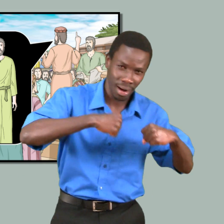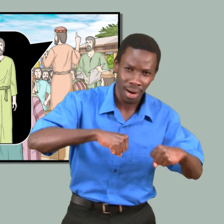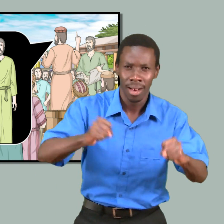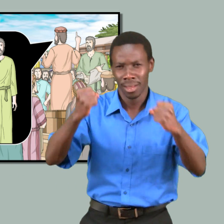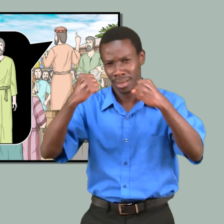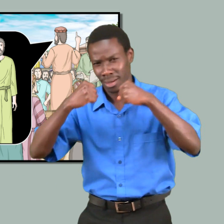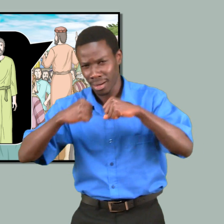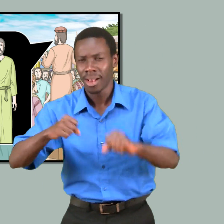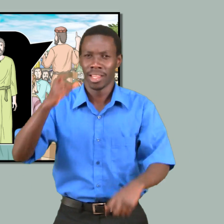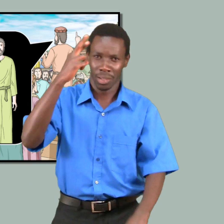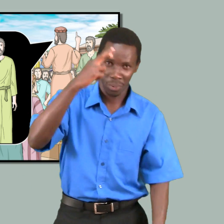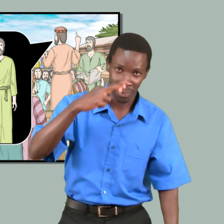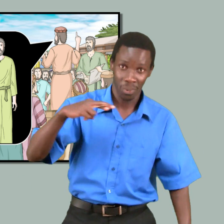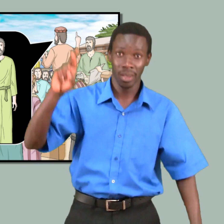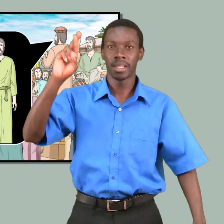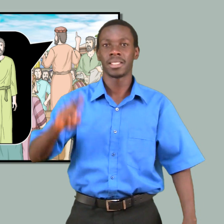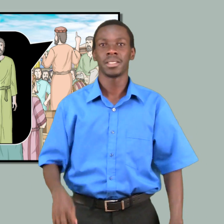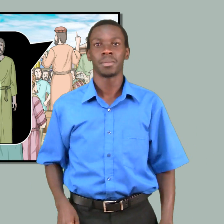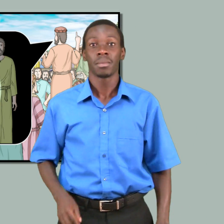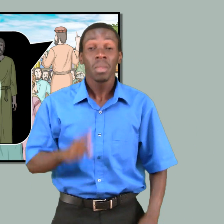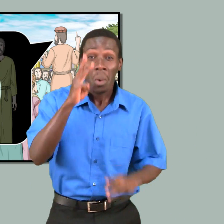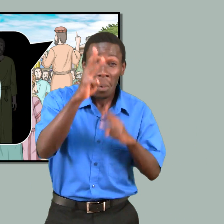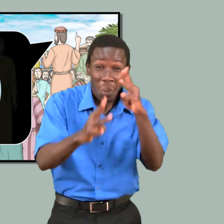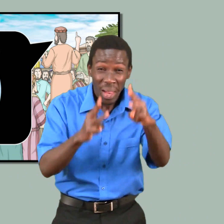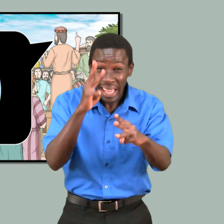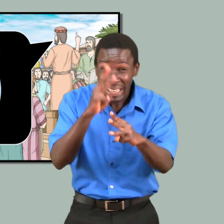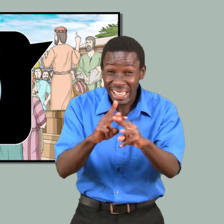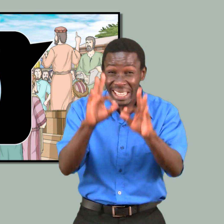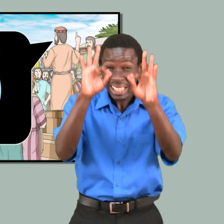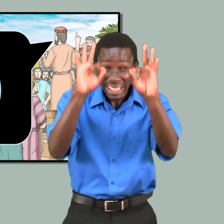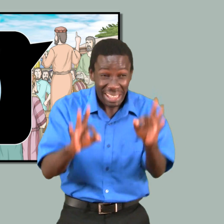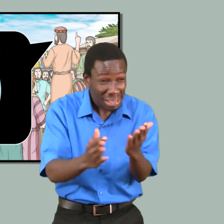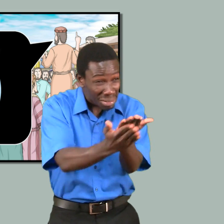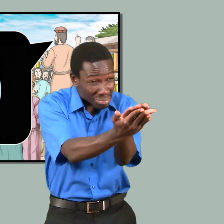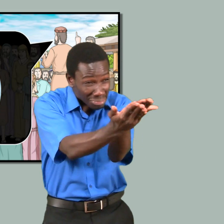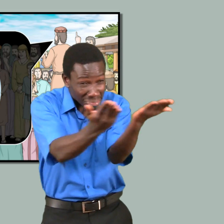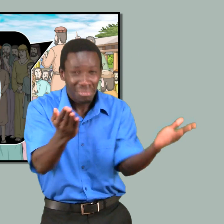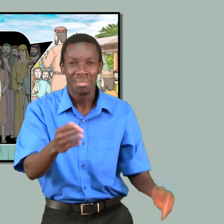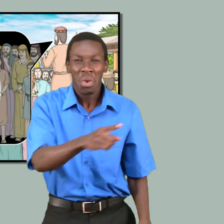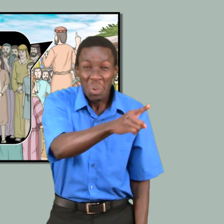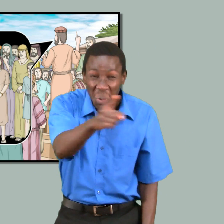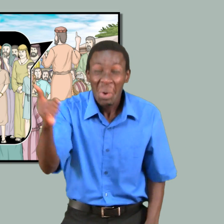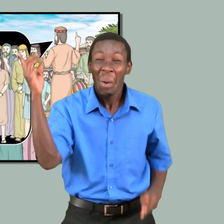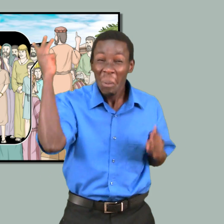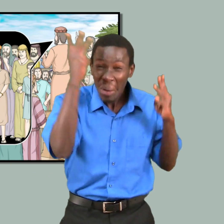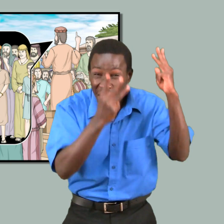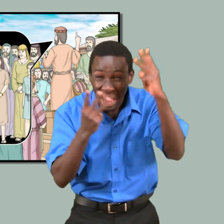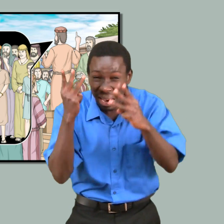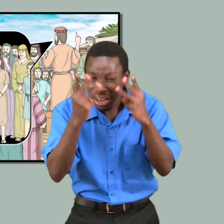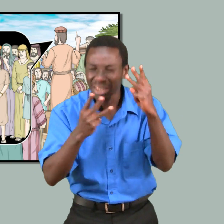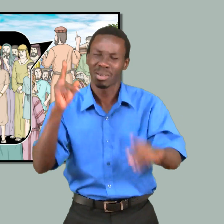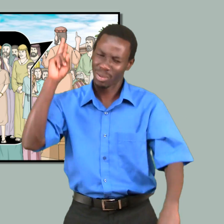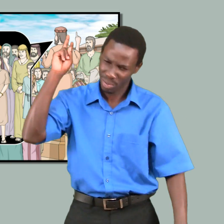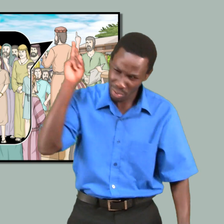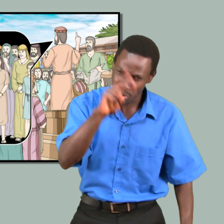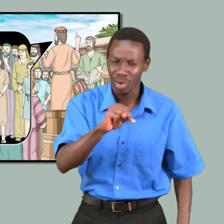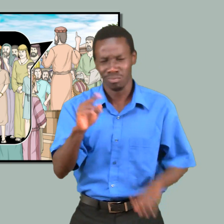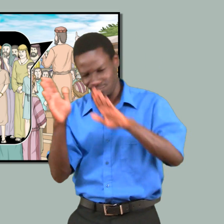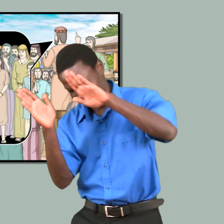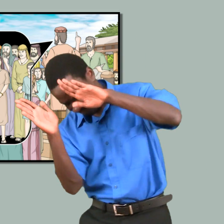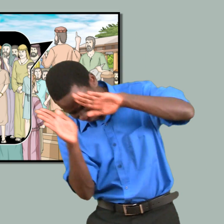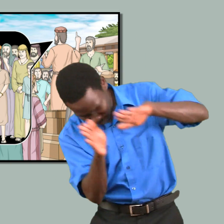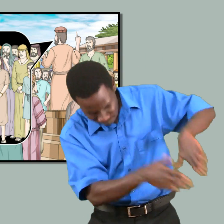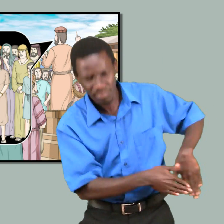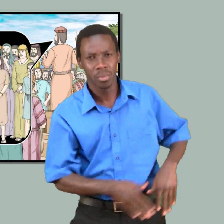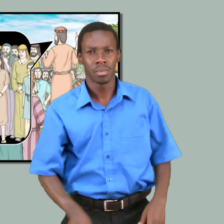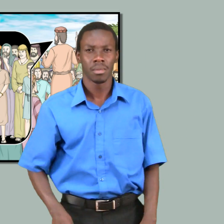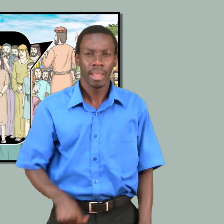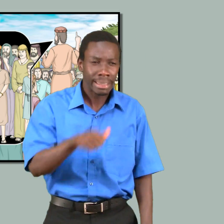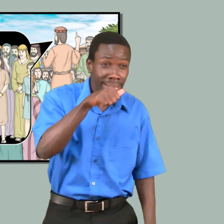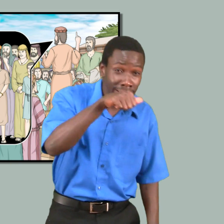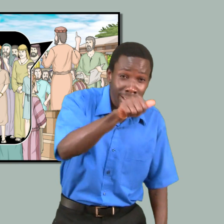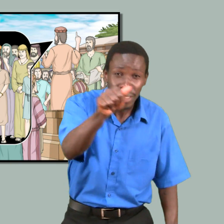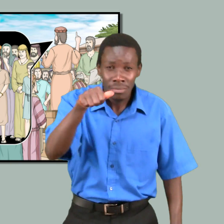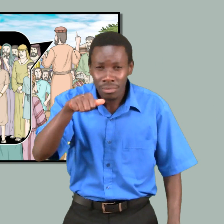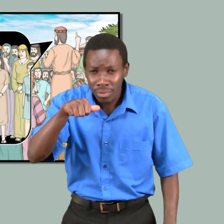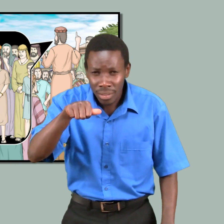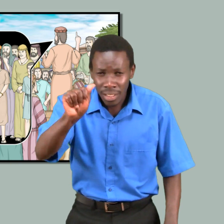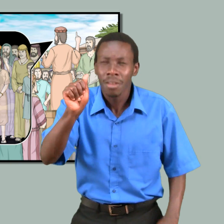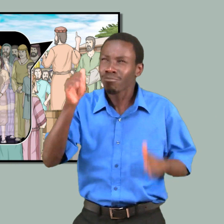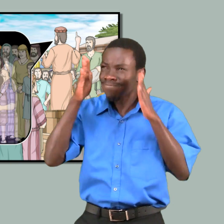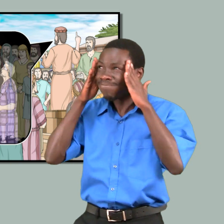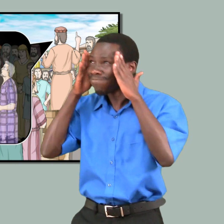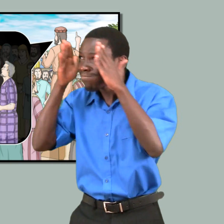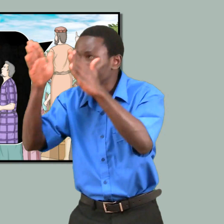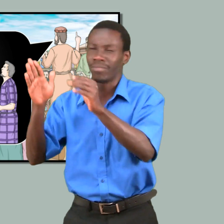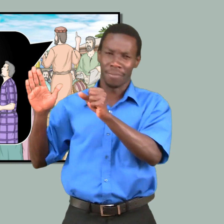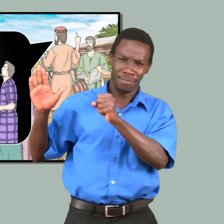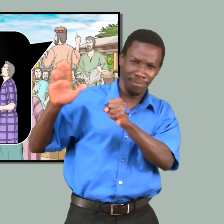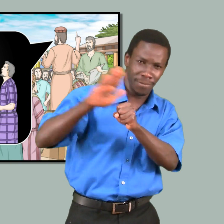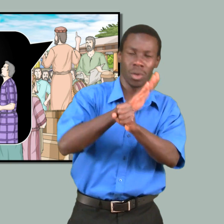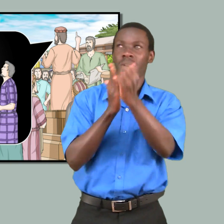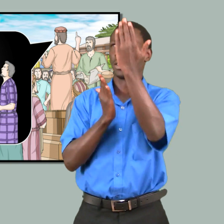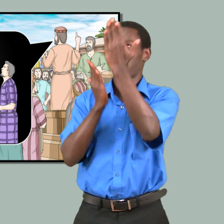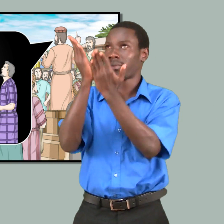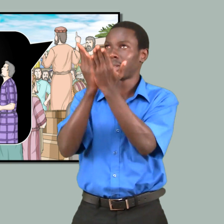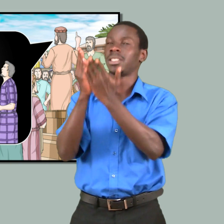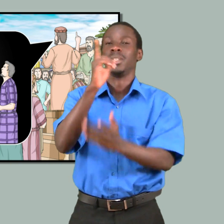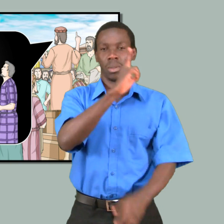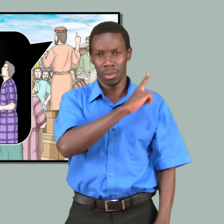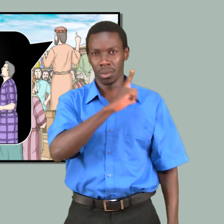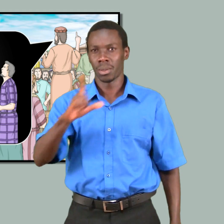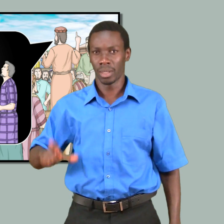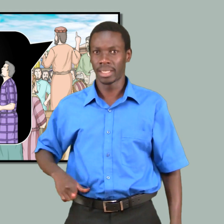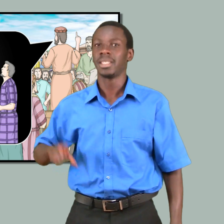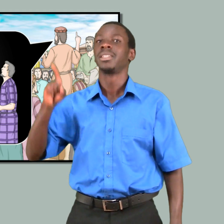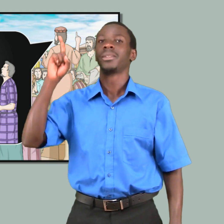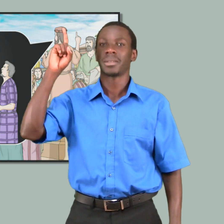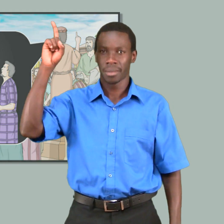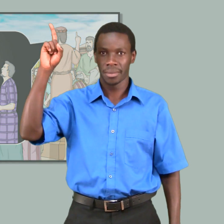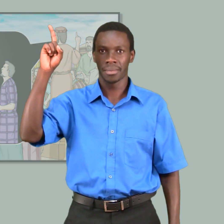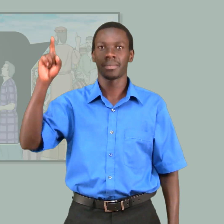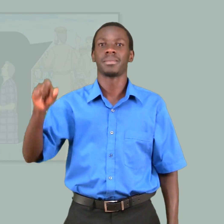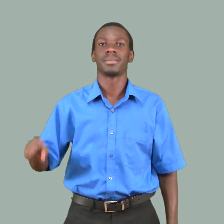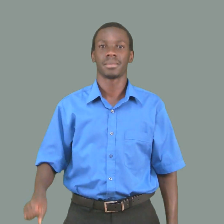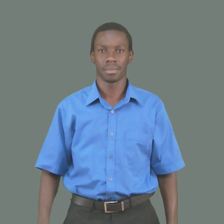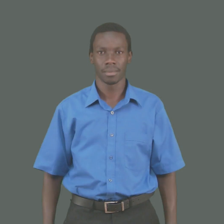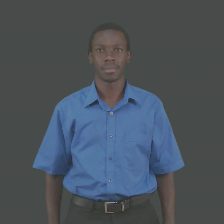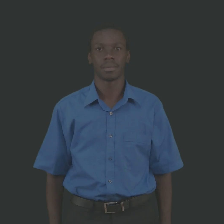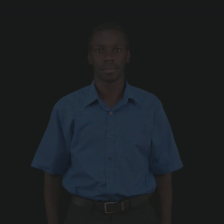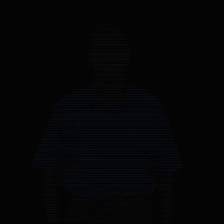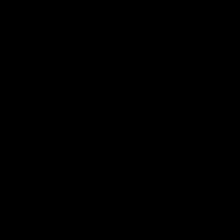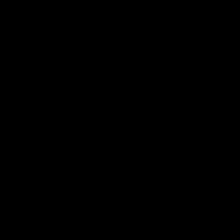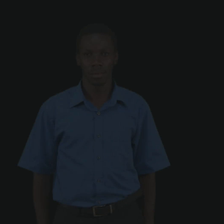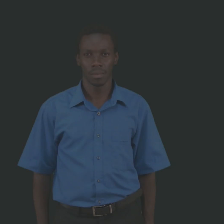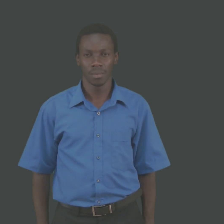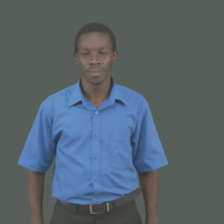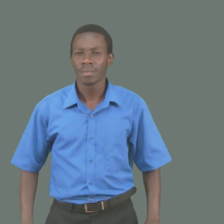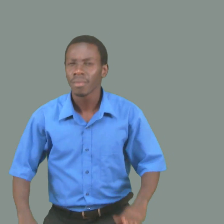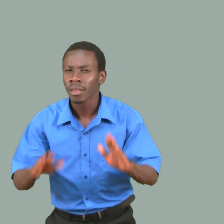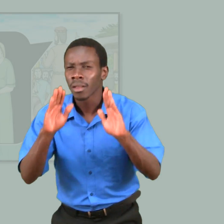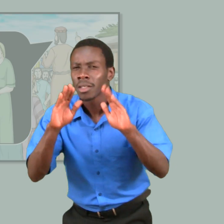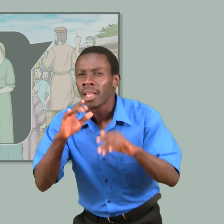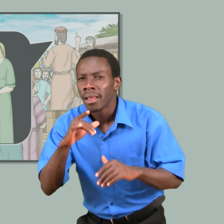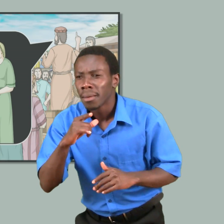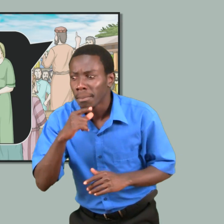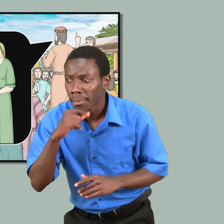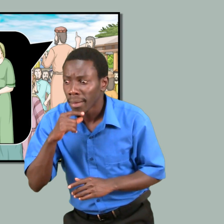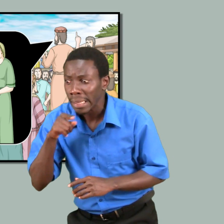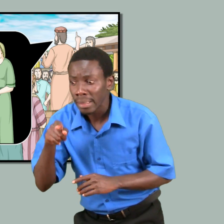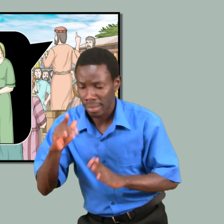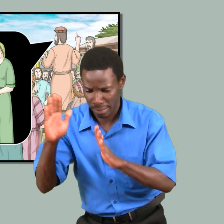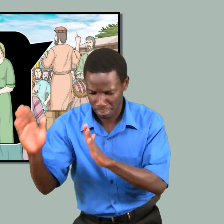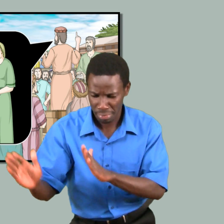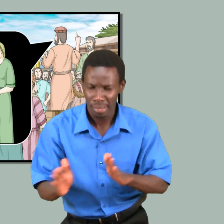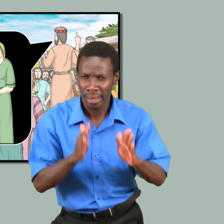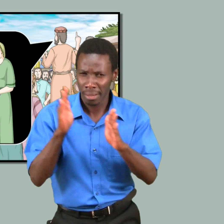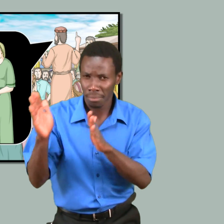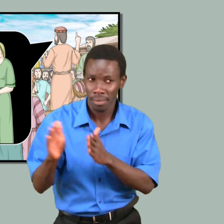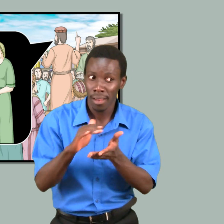I am saying this for your own good, not to restrict you, but in order to promote proper decorum and undivided devotion to the Lord.